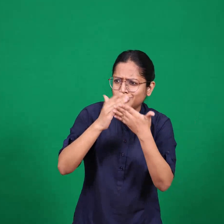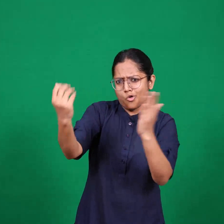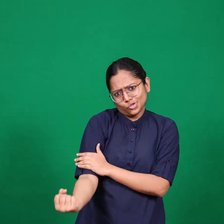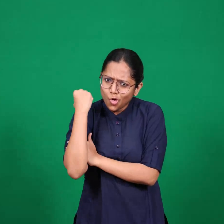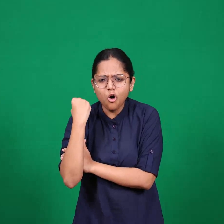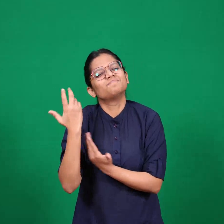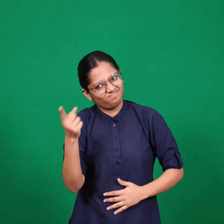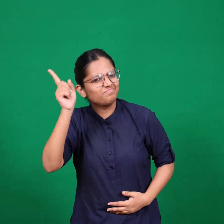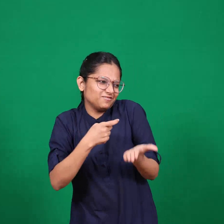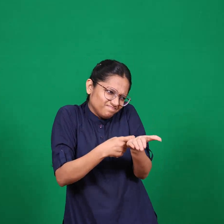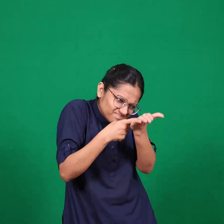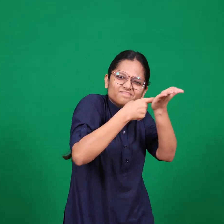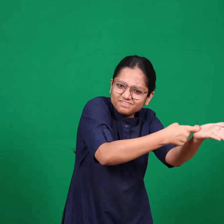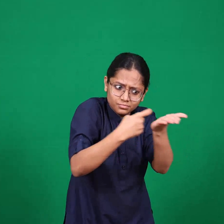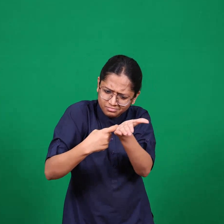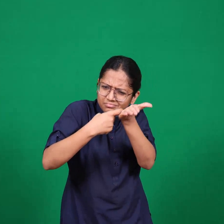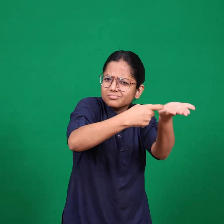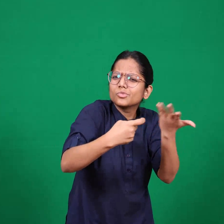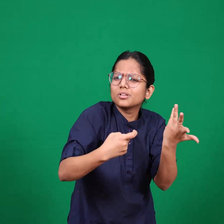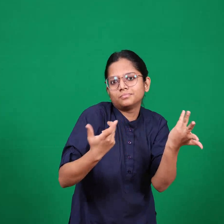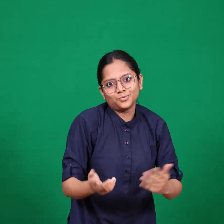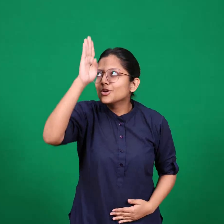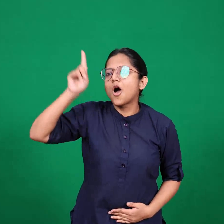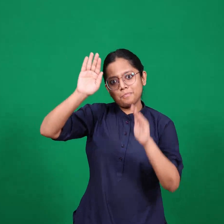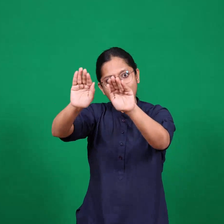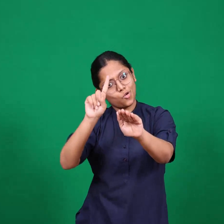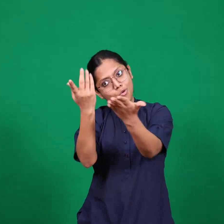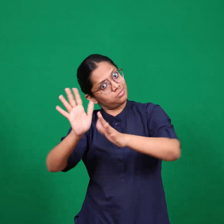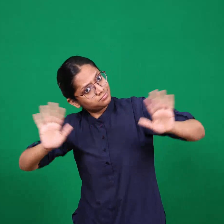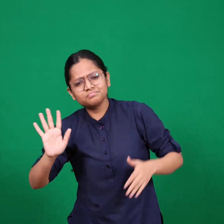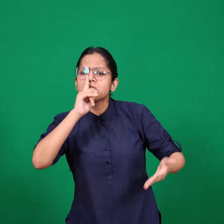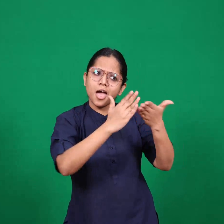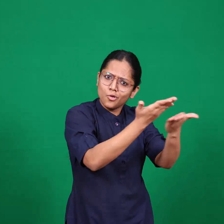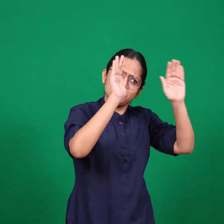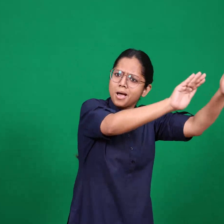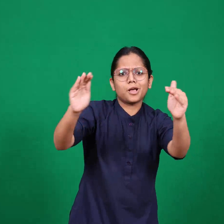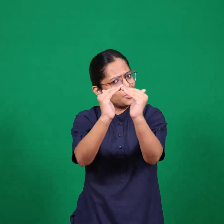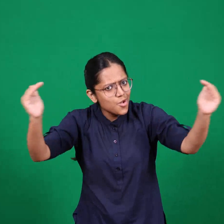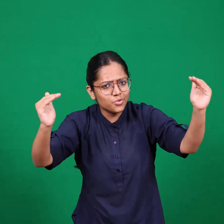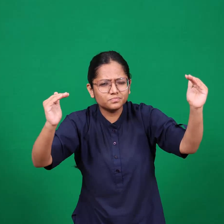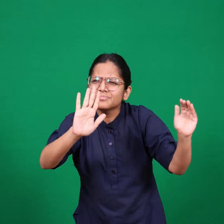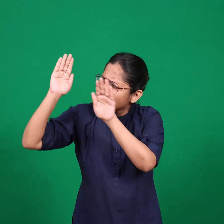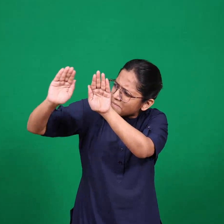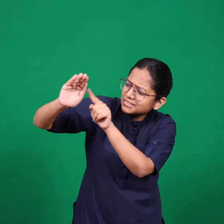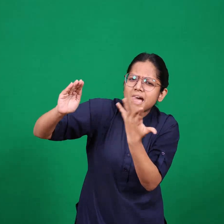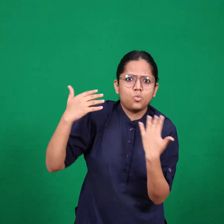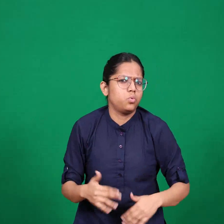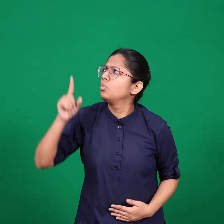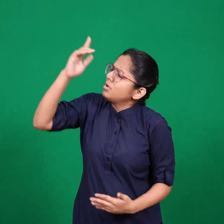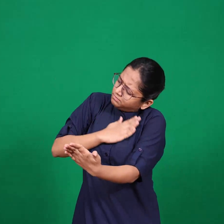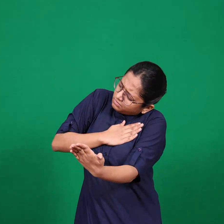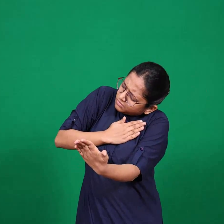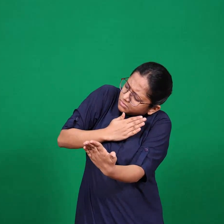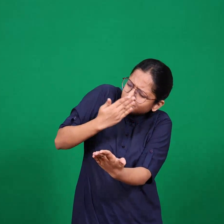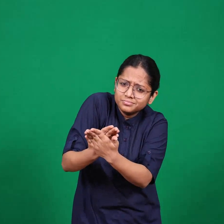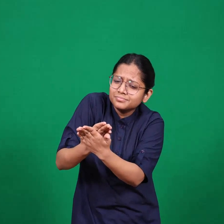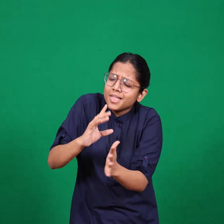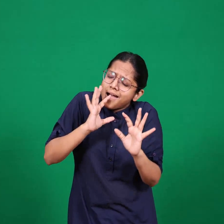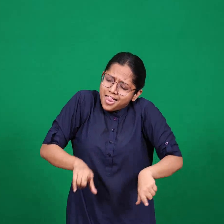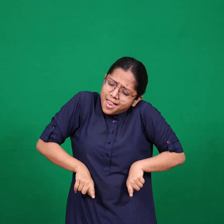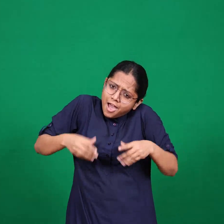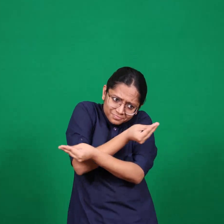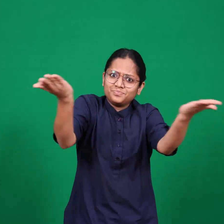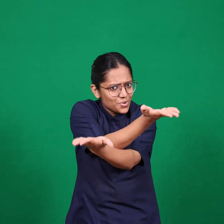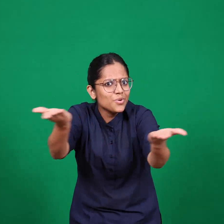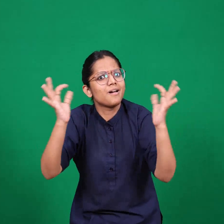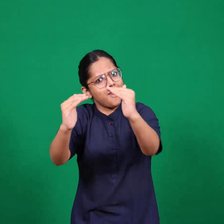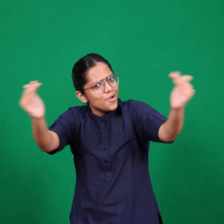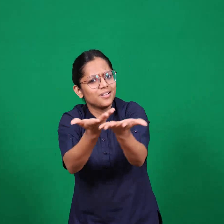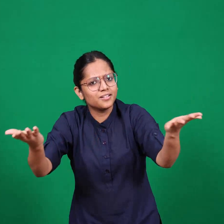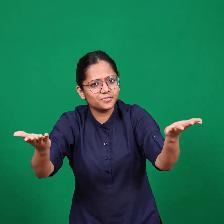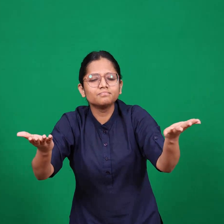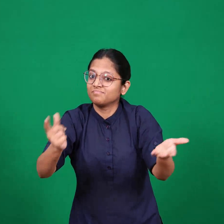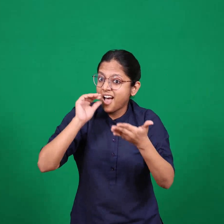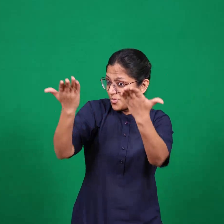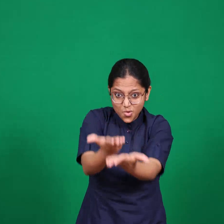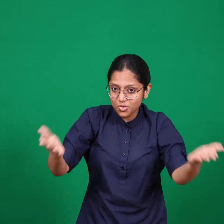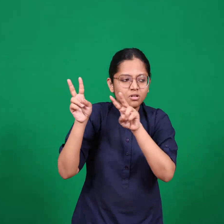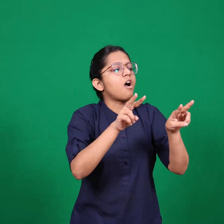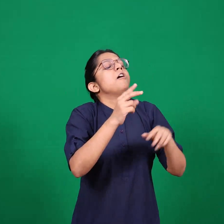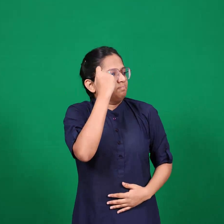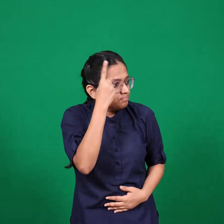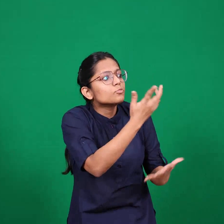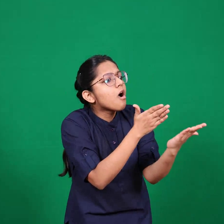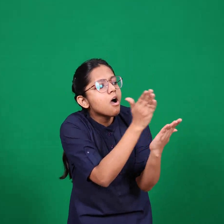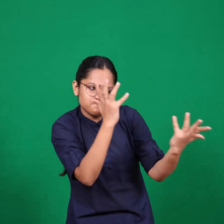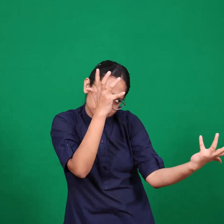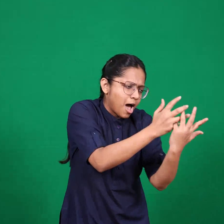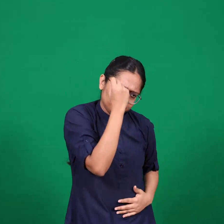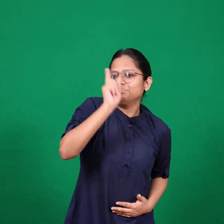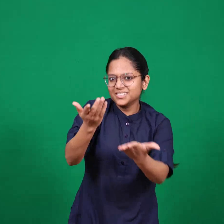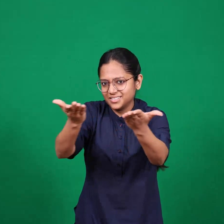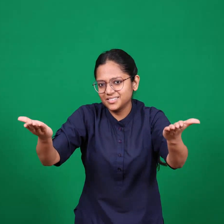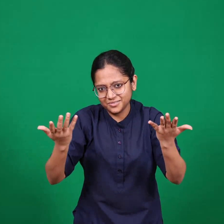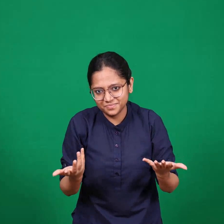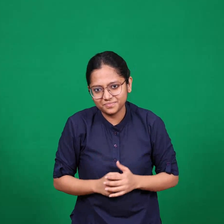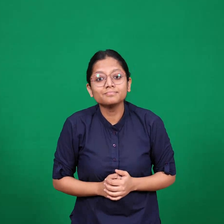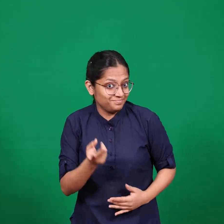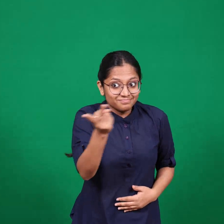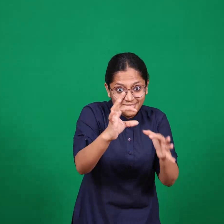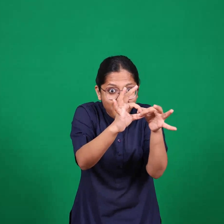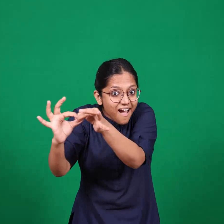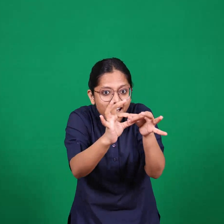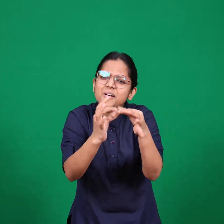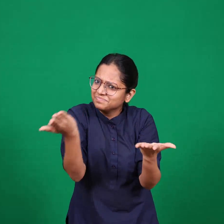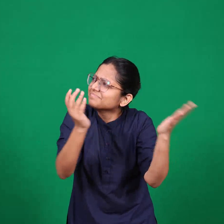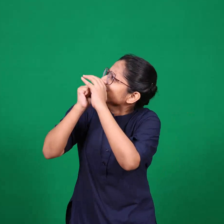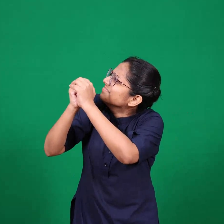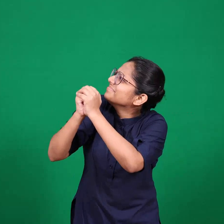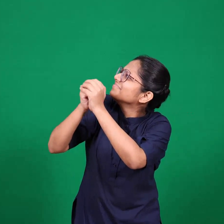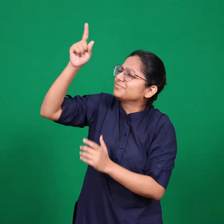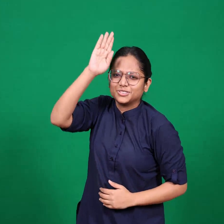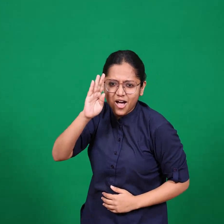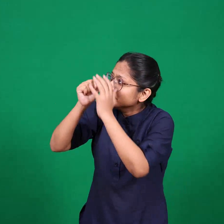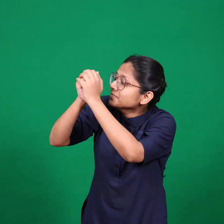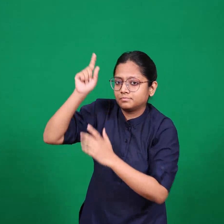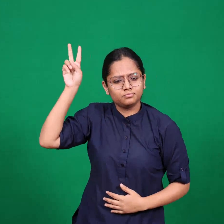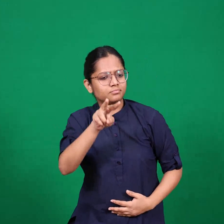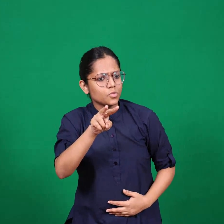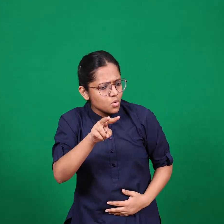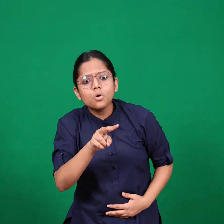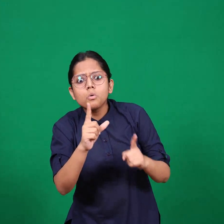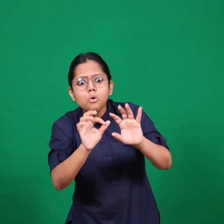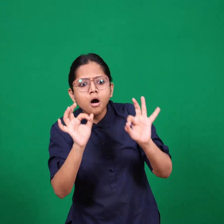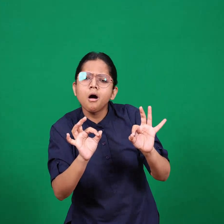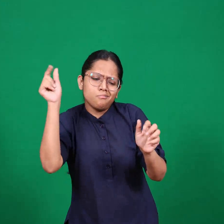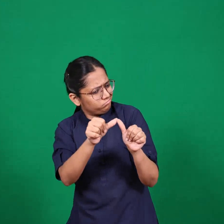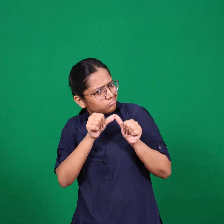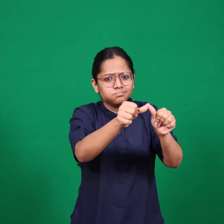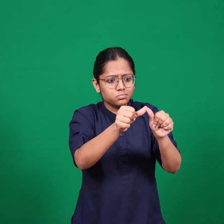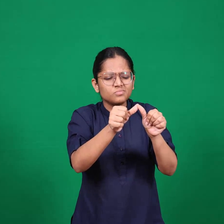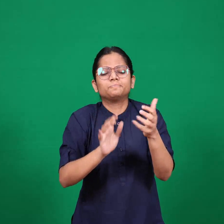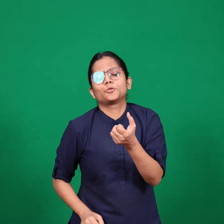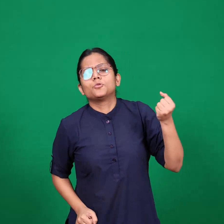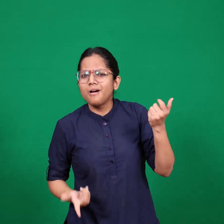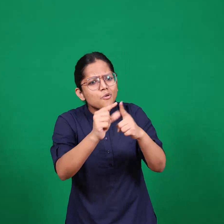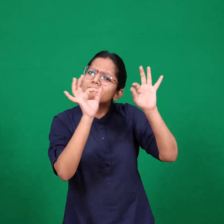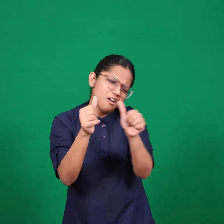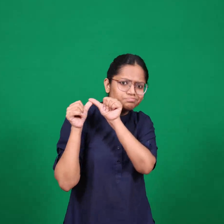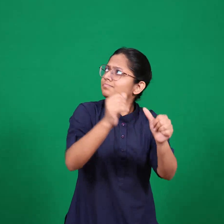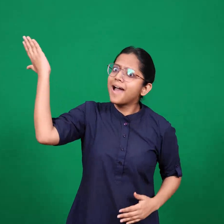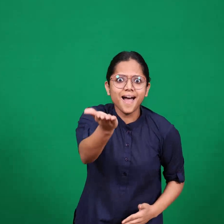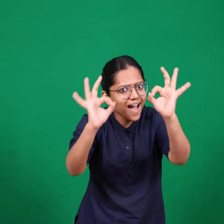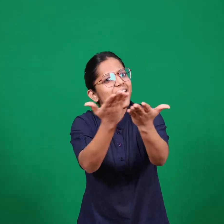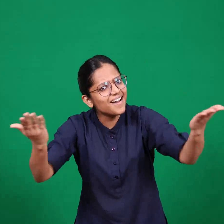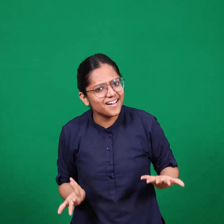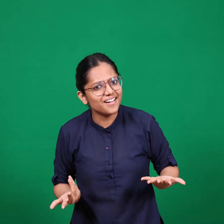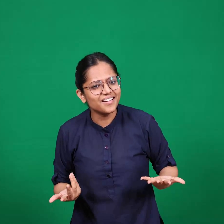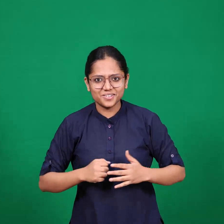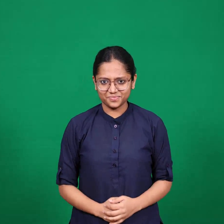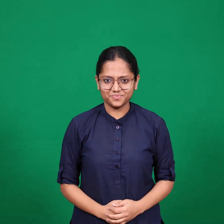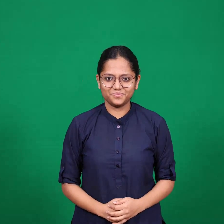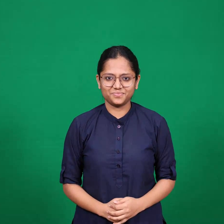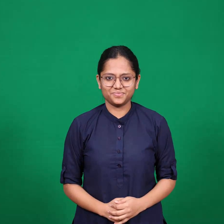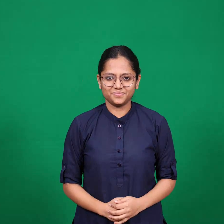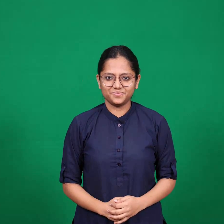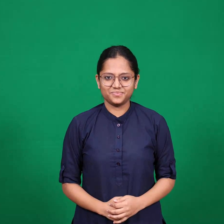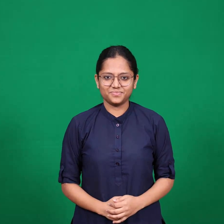Husbands, in the same way, treat your wives with consideration as a delicate vessel, and with honor as fellow heirs of the gracious gift of life, so that your prayers will not be hindered.